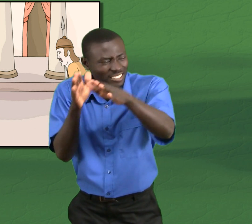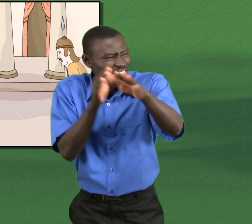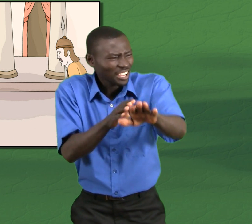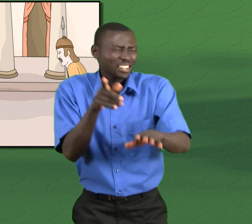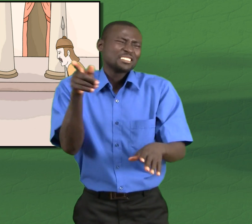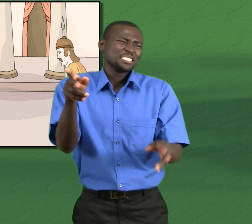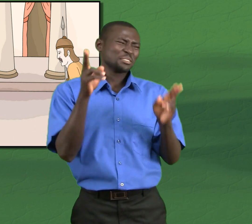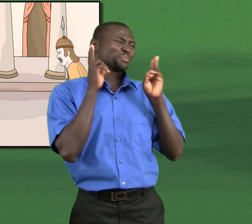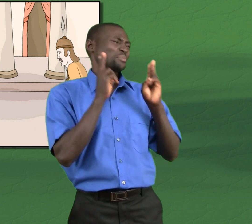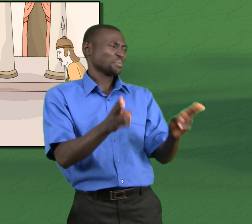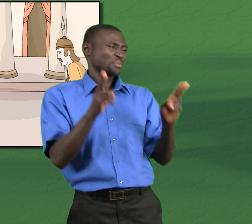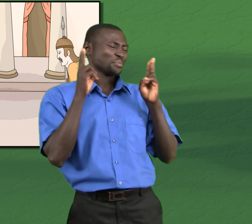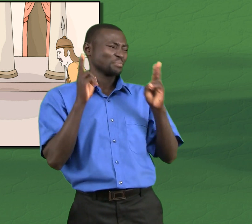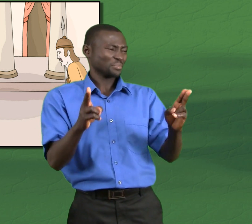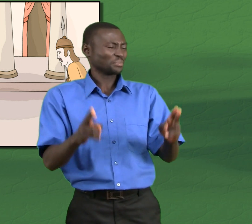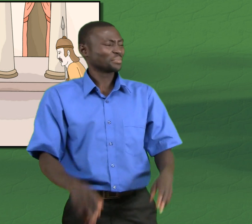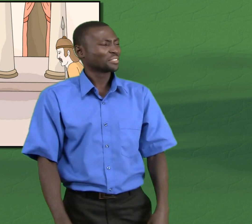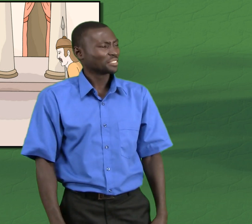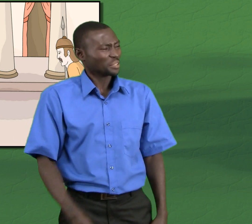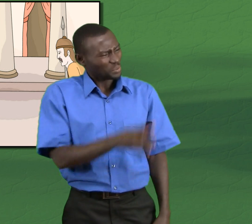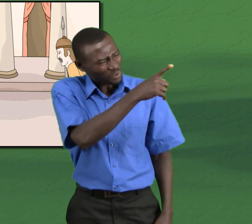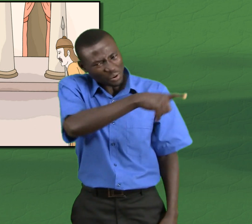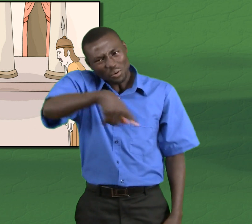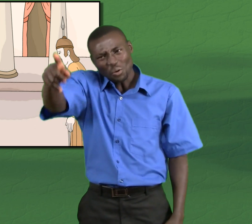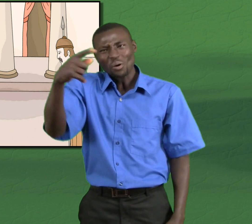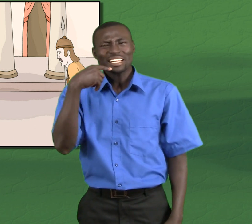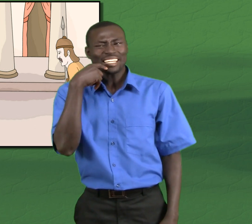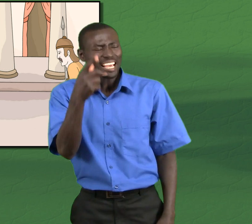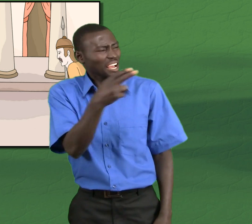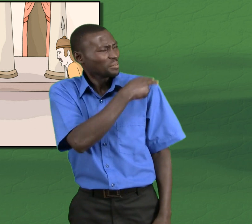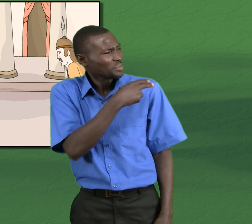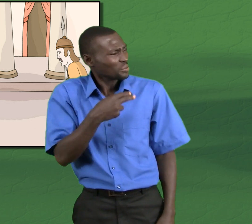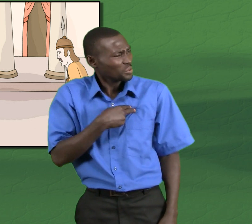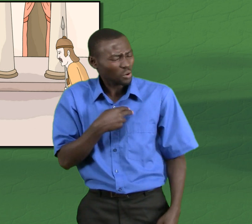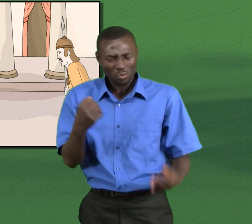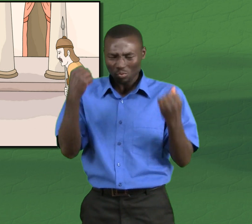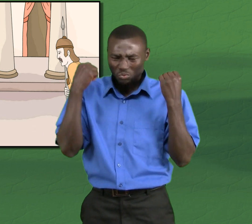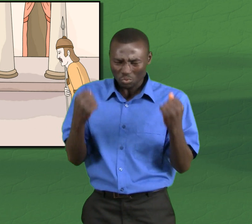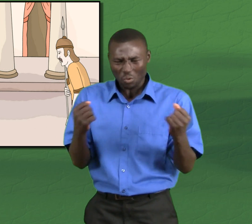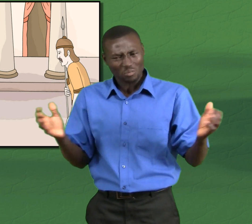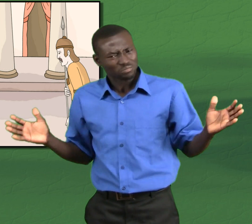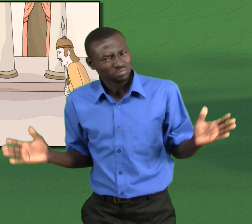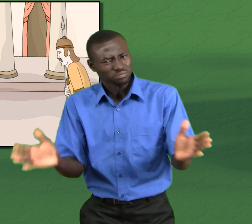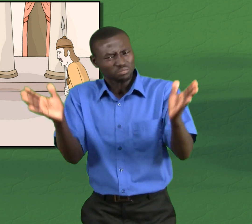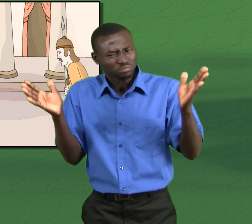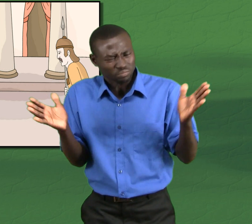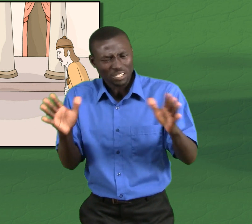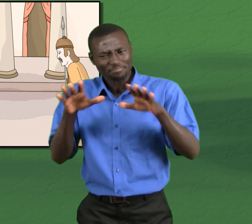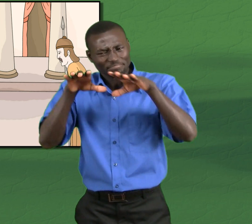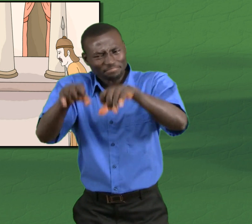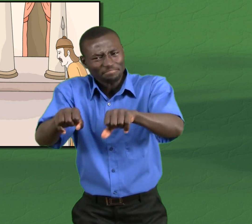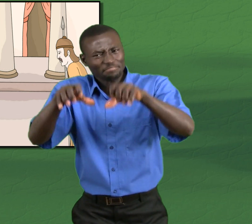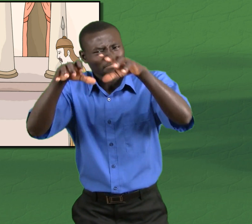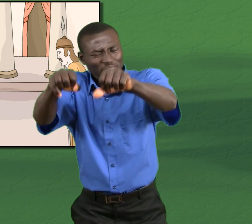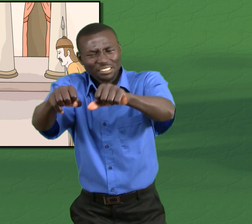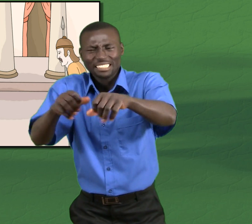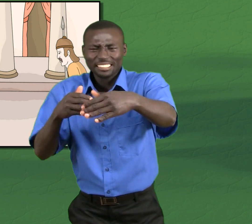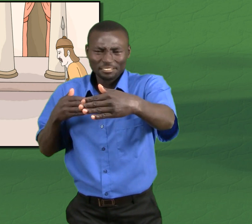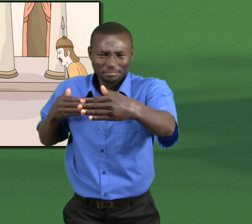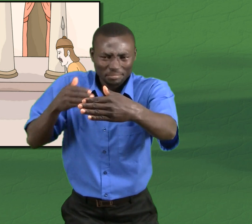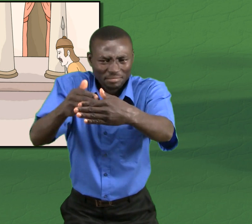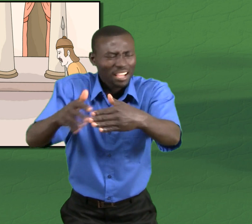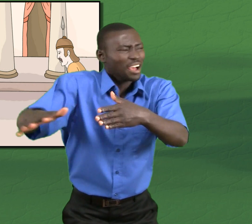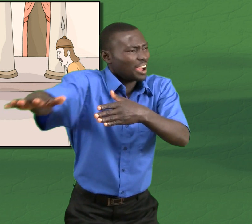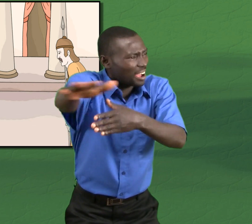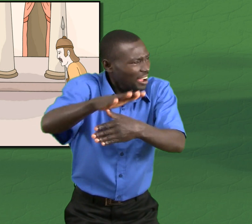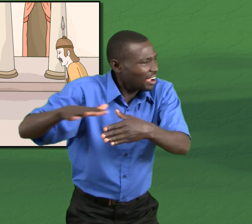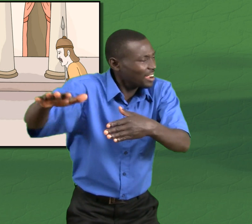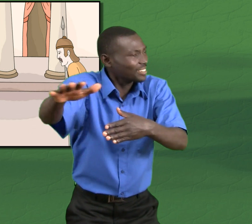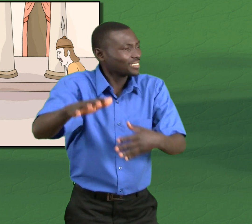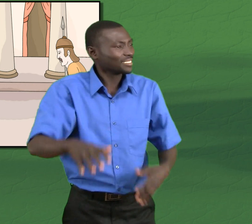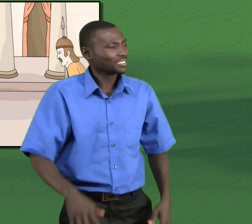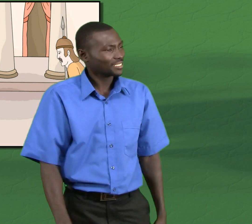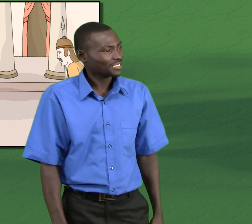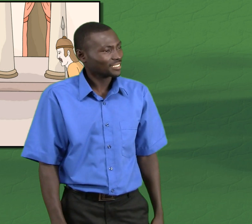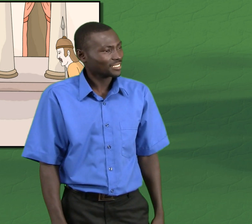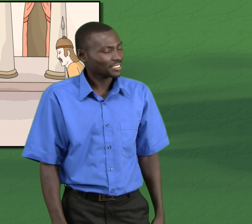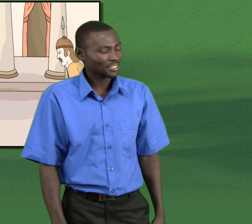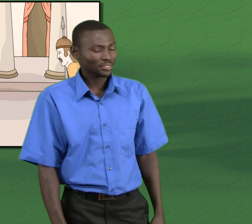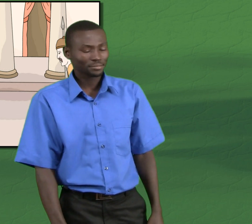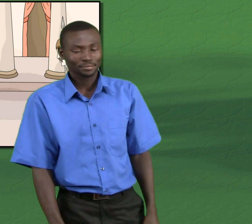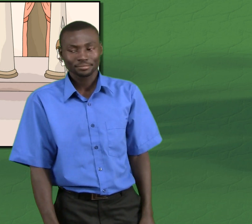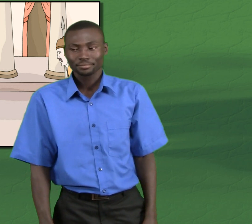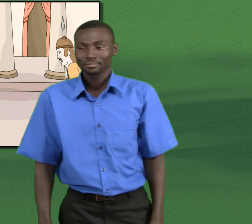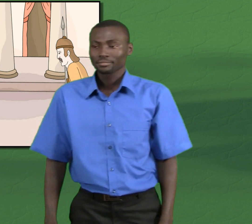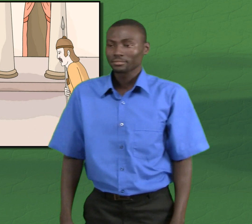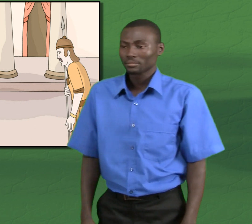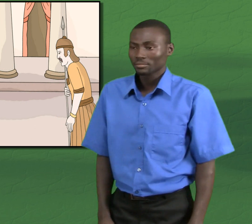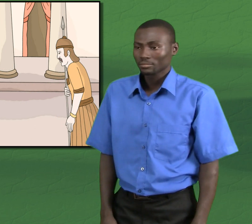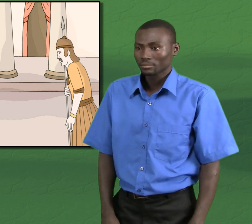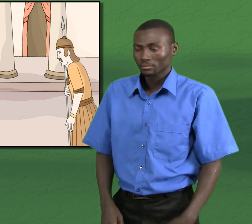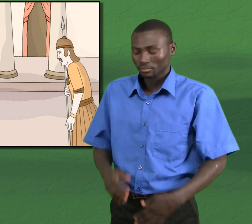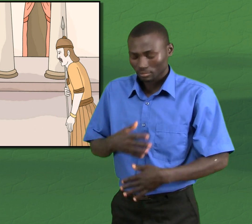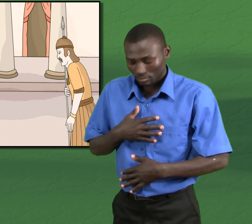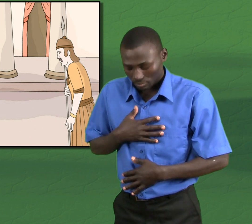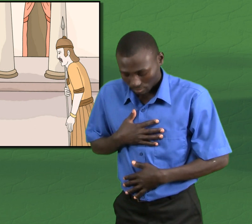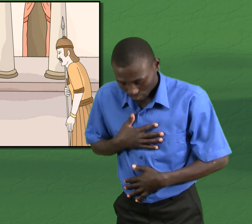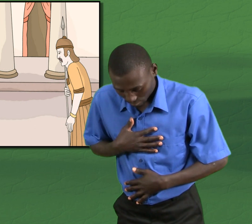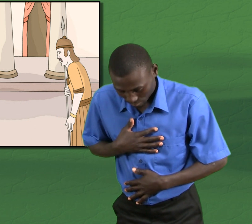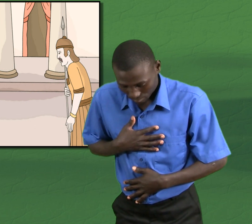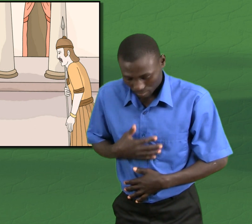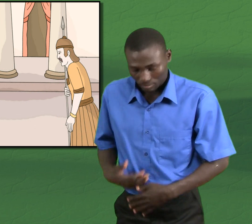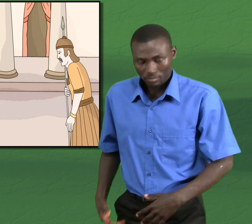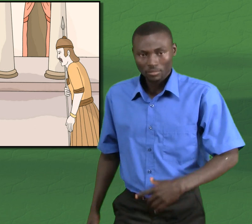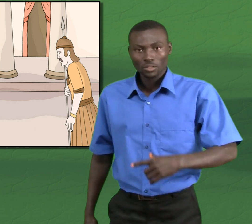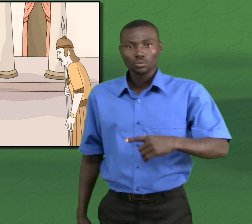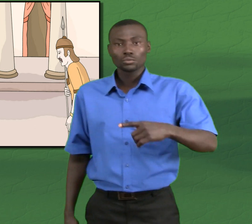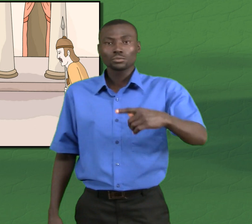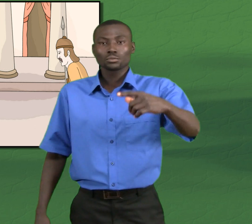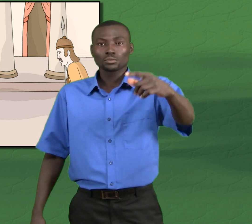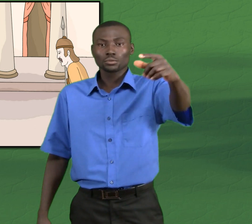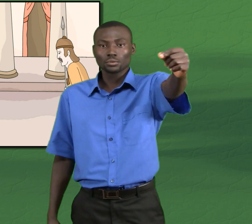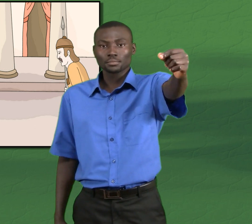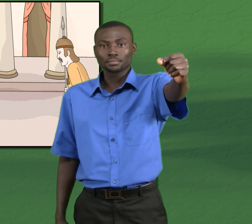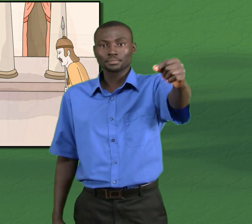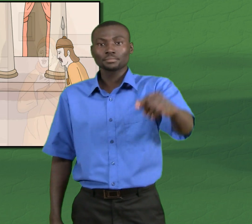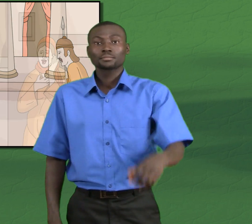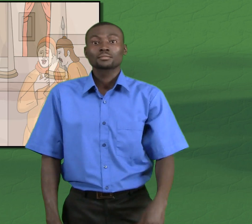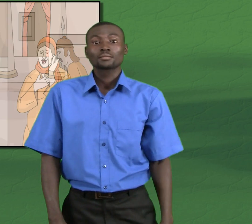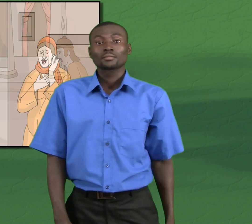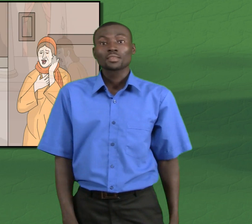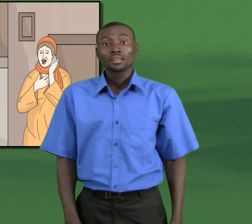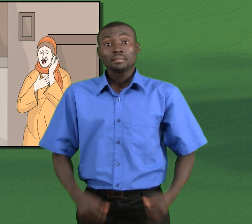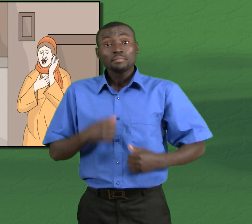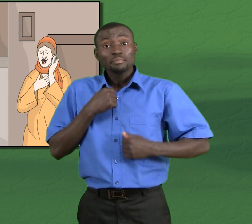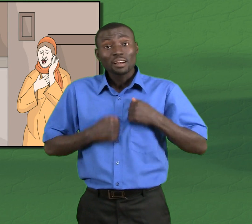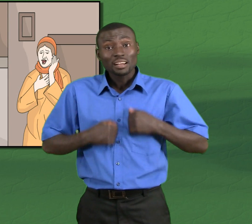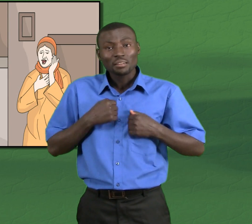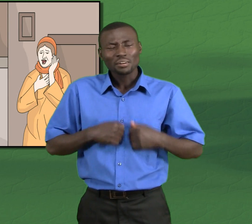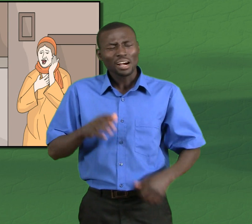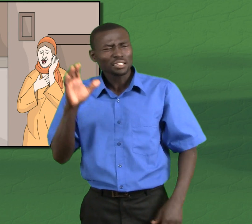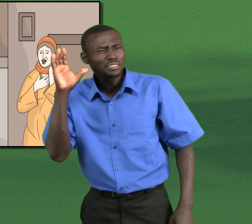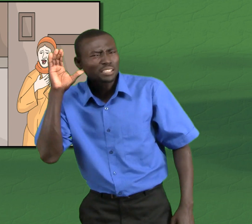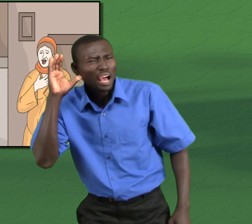Strengthen your attack against the city and demolish it.’ Encourage him with these words.”